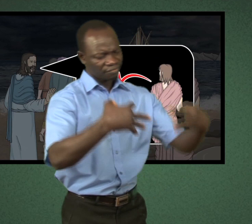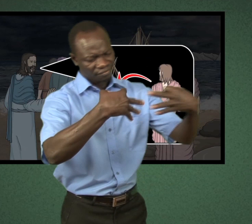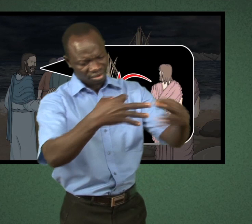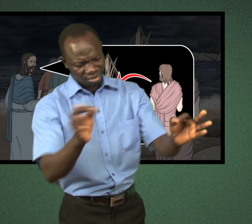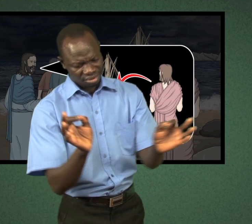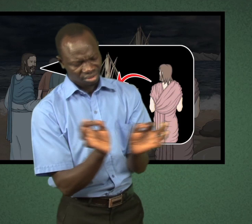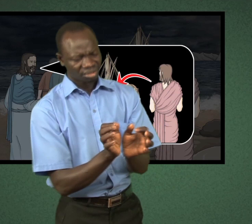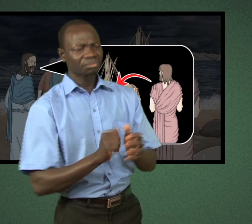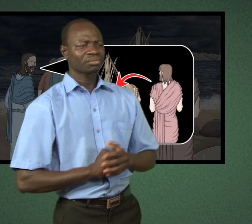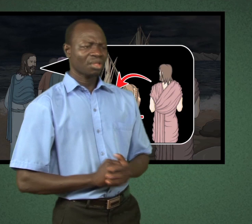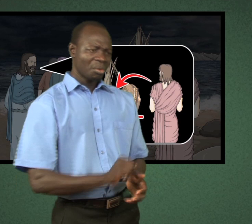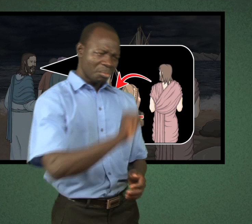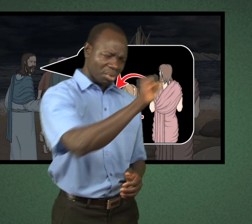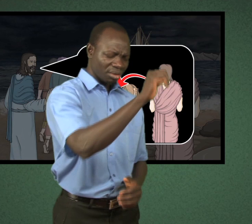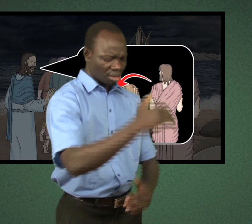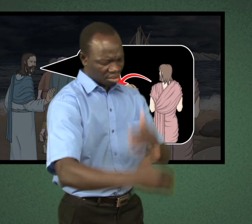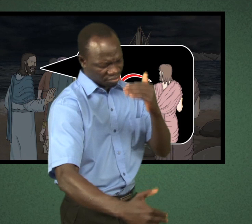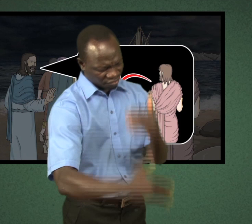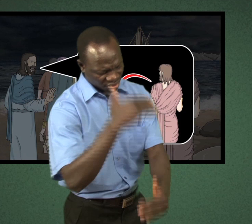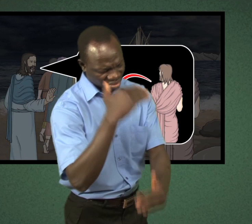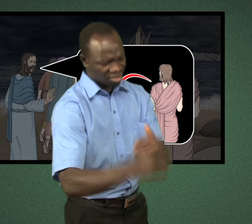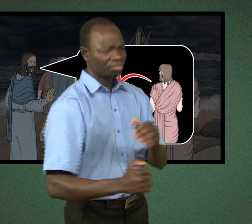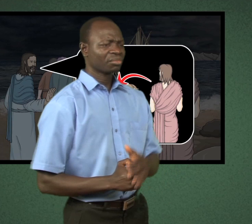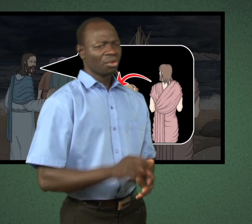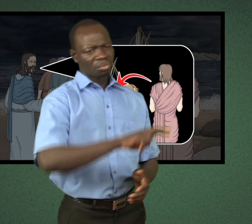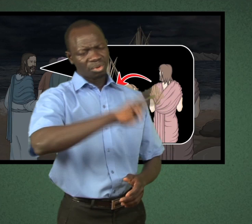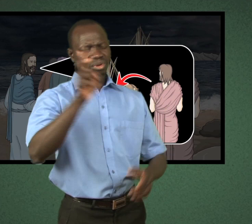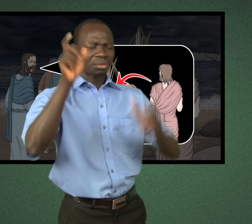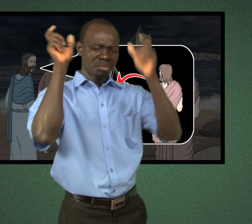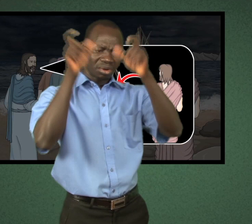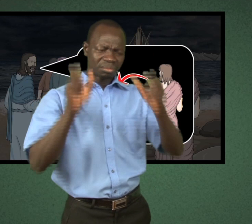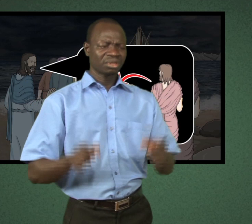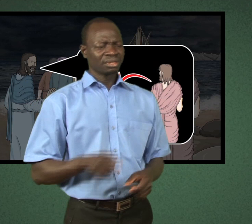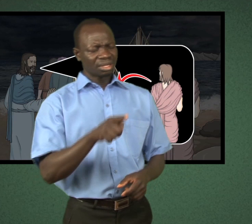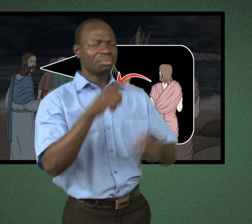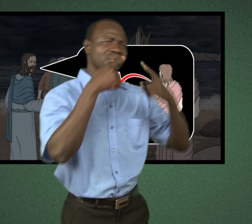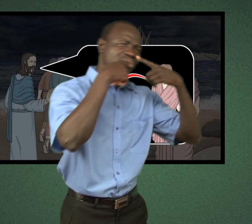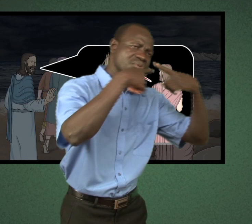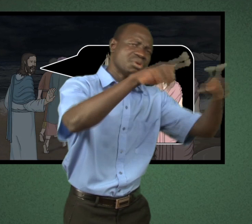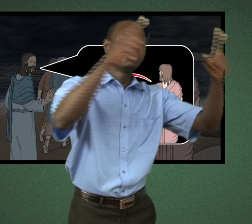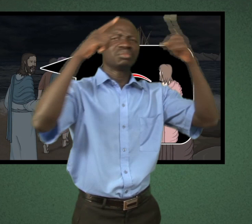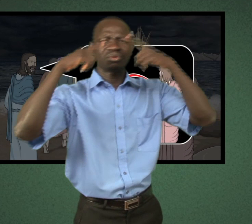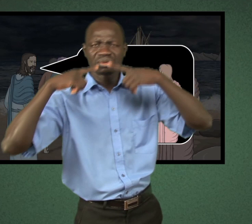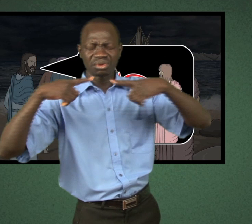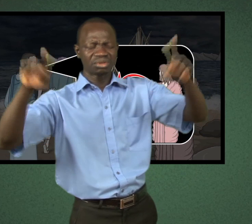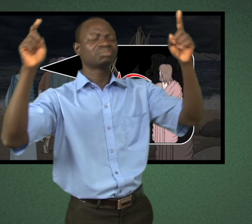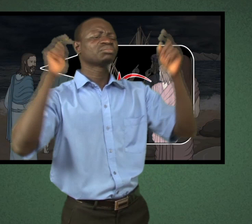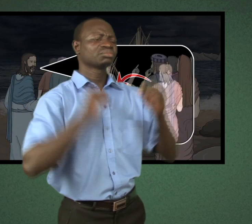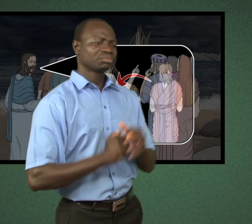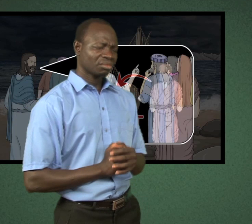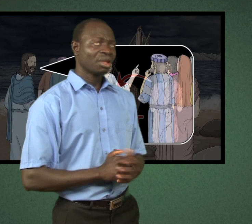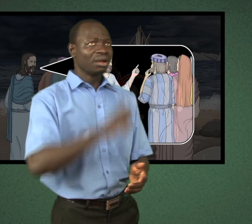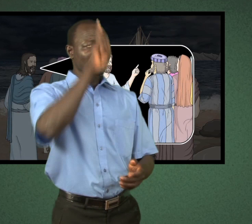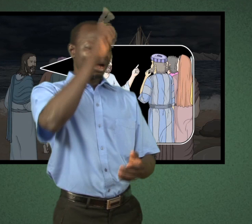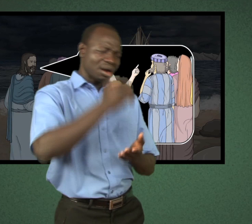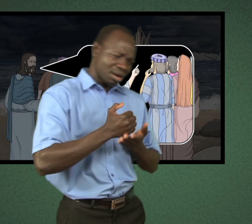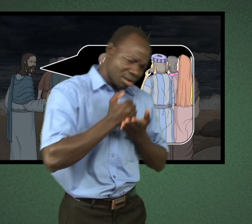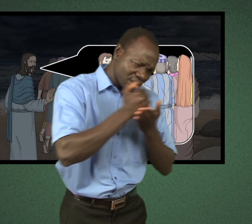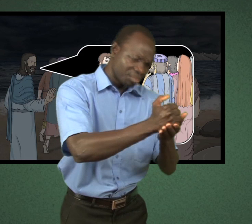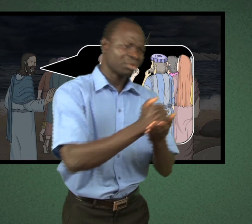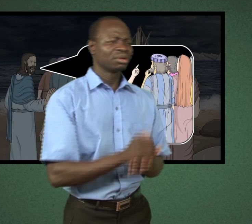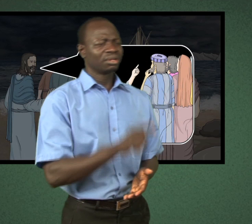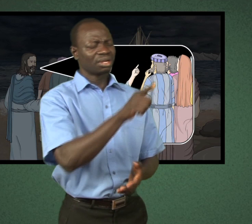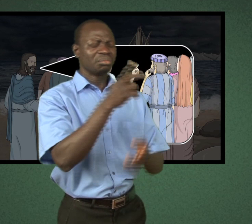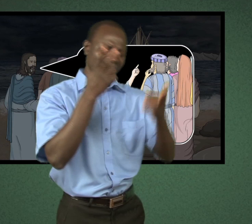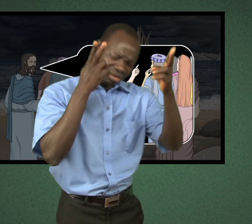But Jesus would not allow him.